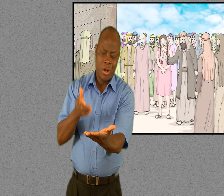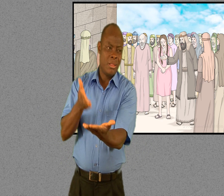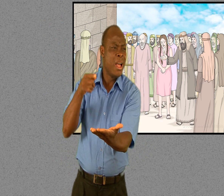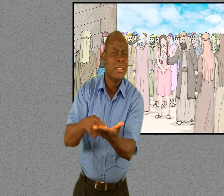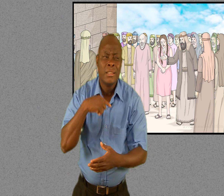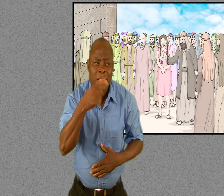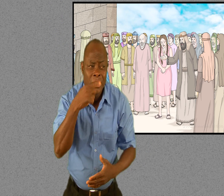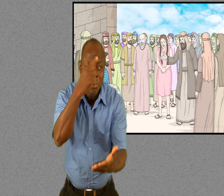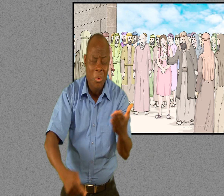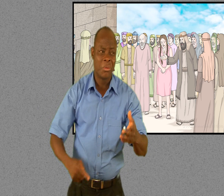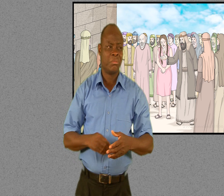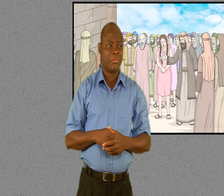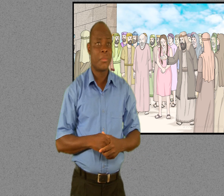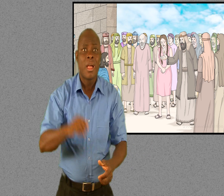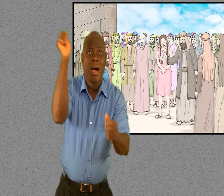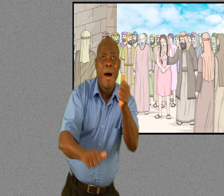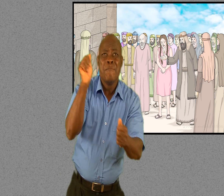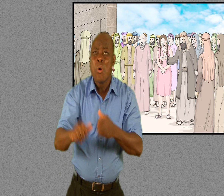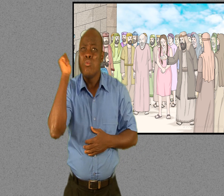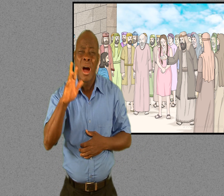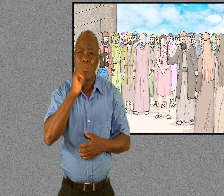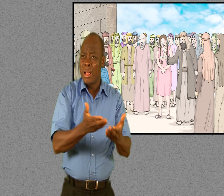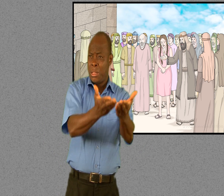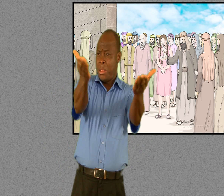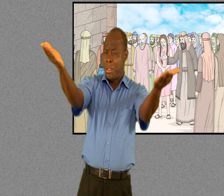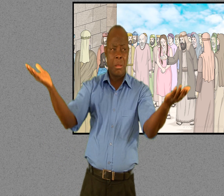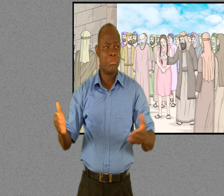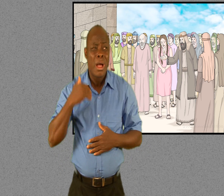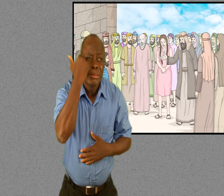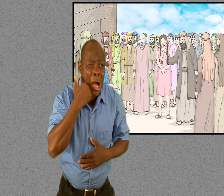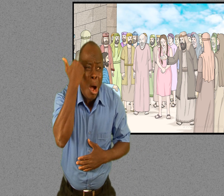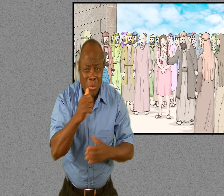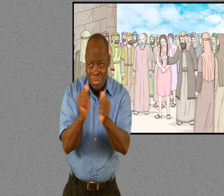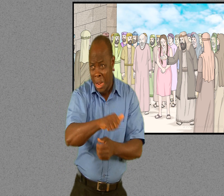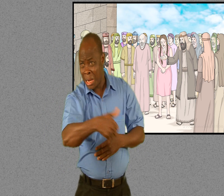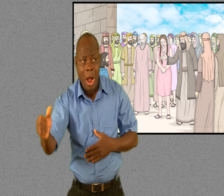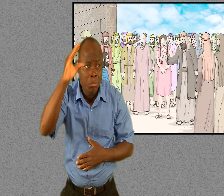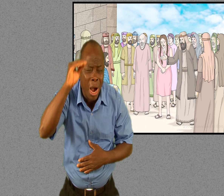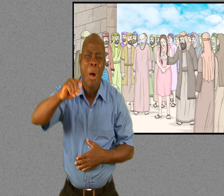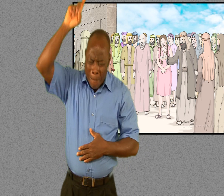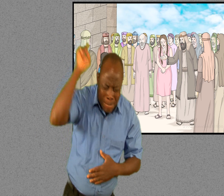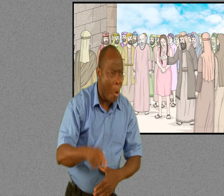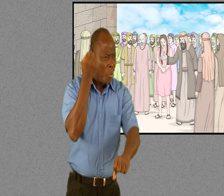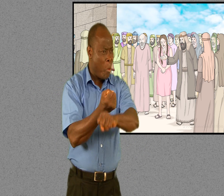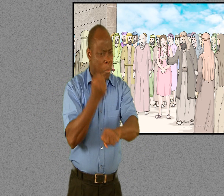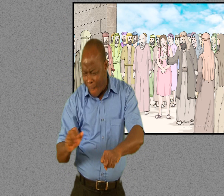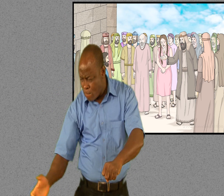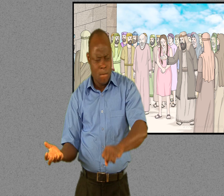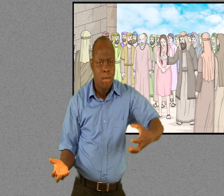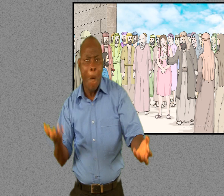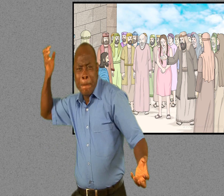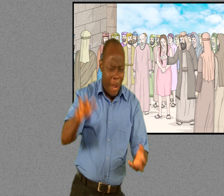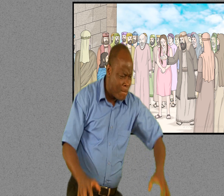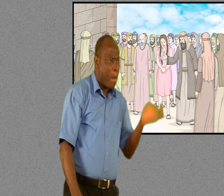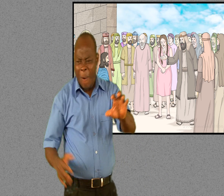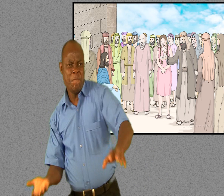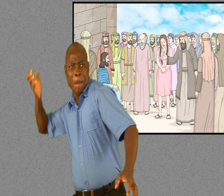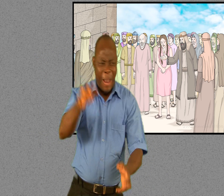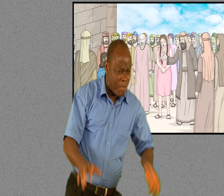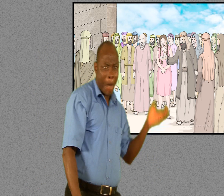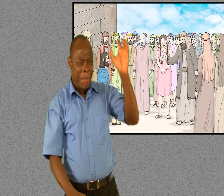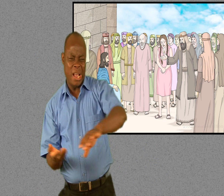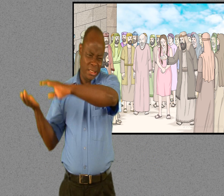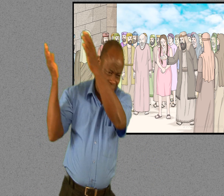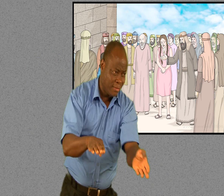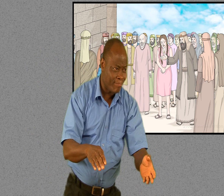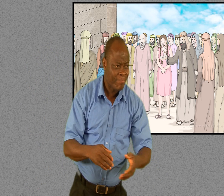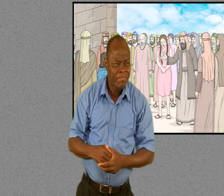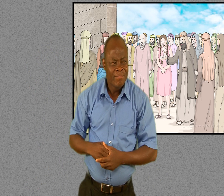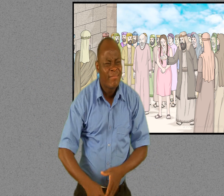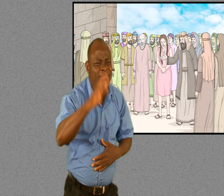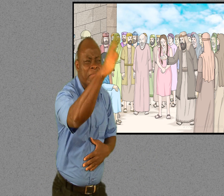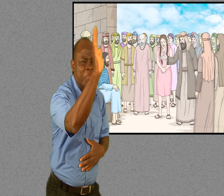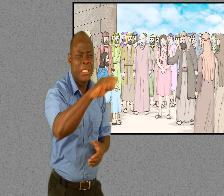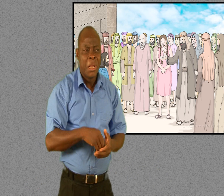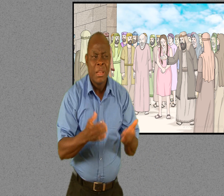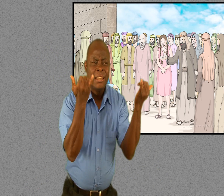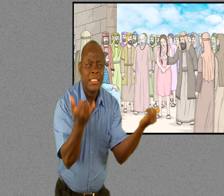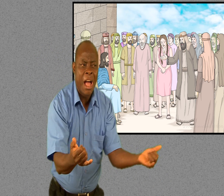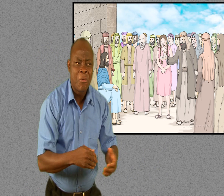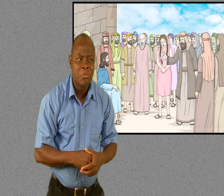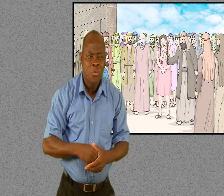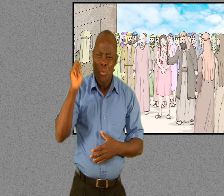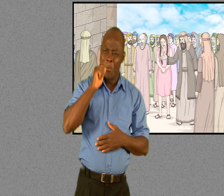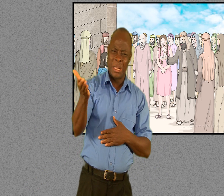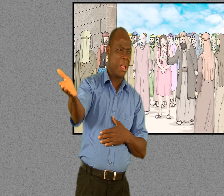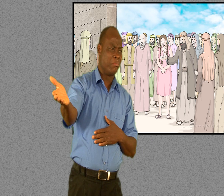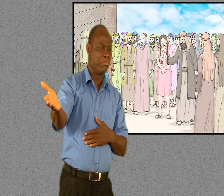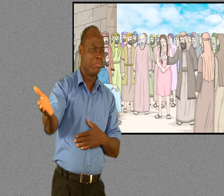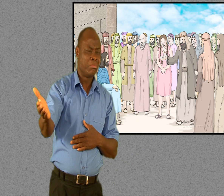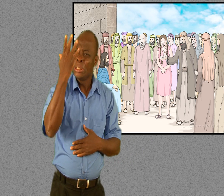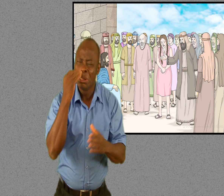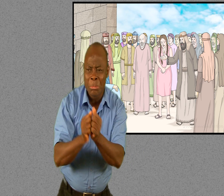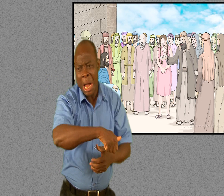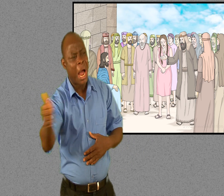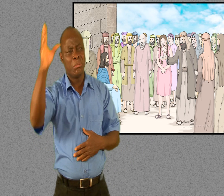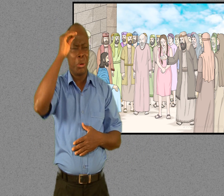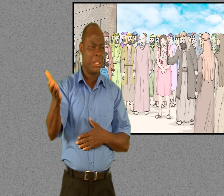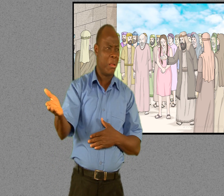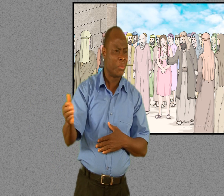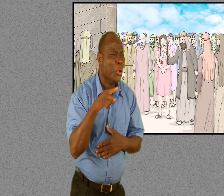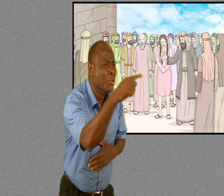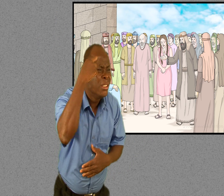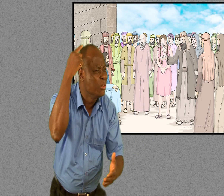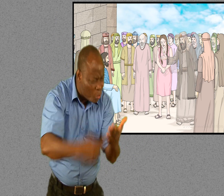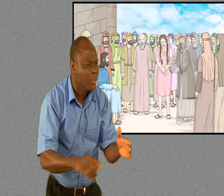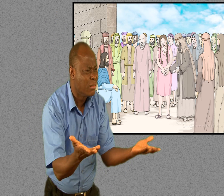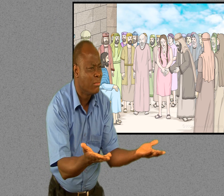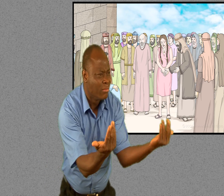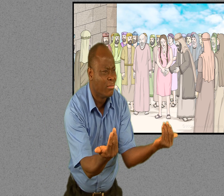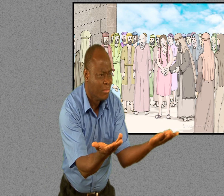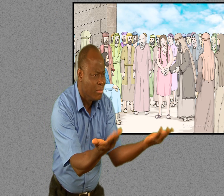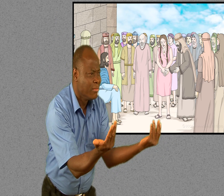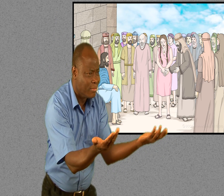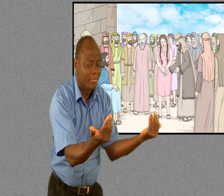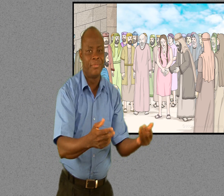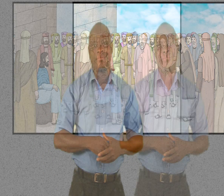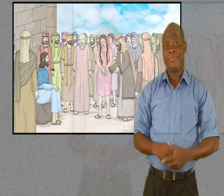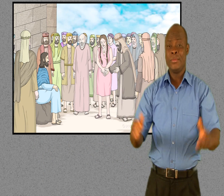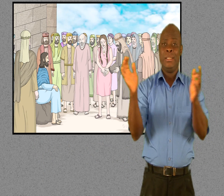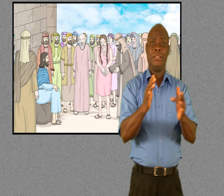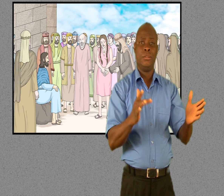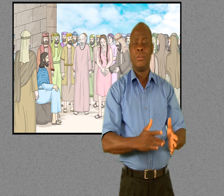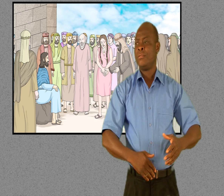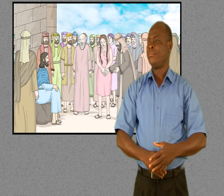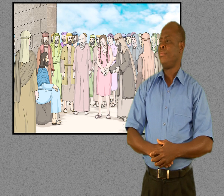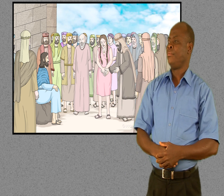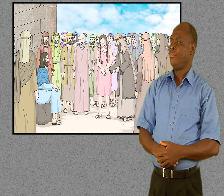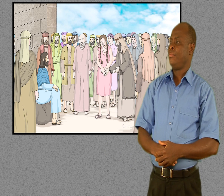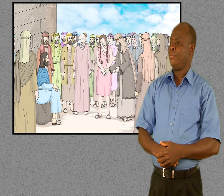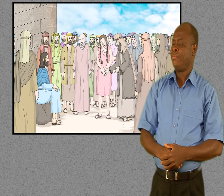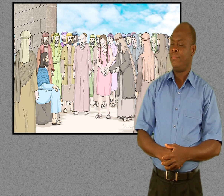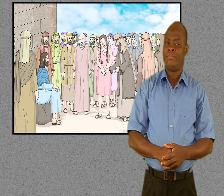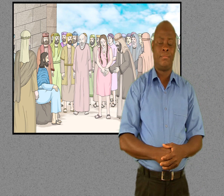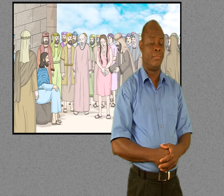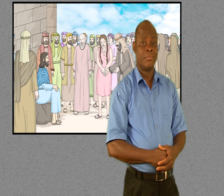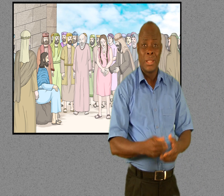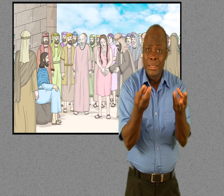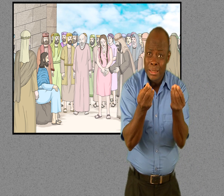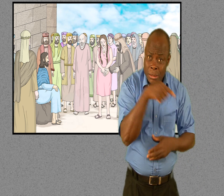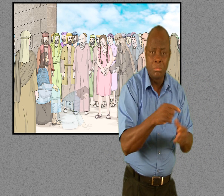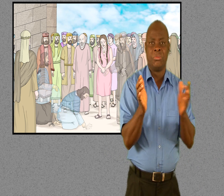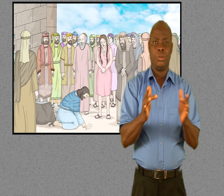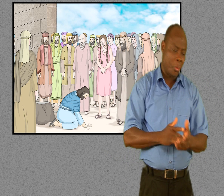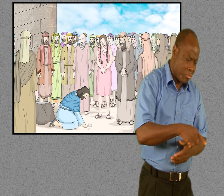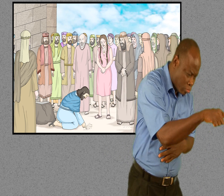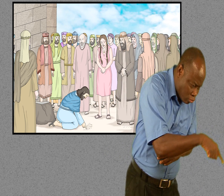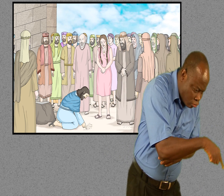They said this to test Him, in order to have a basis for accusing Him.